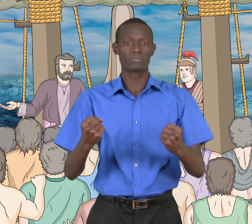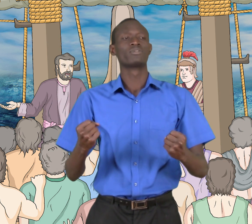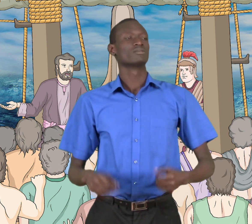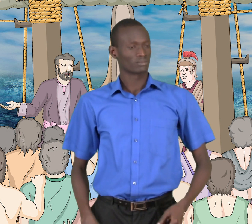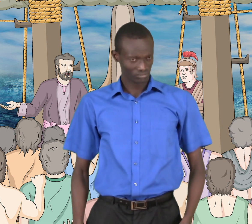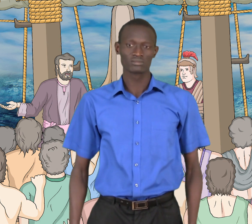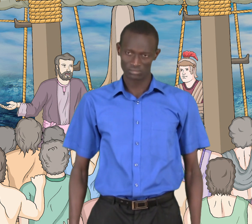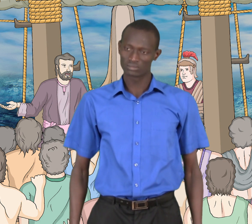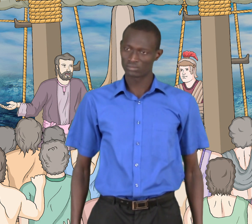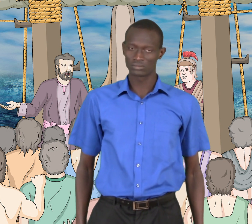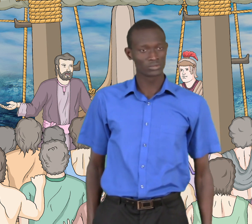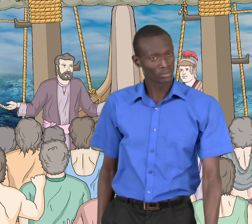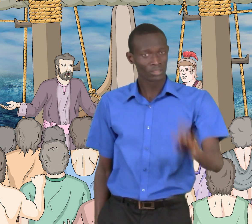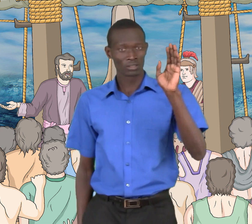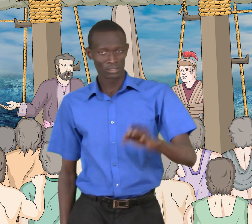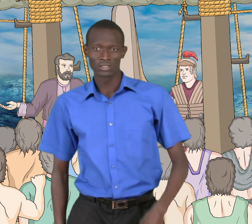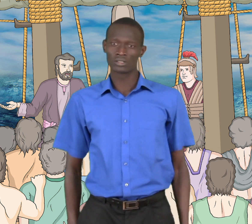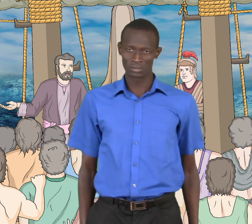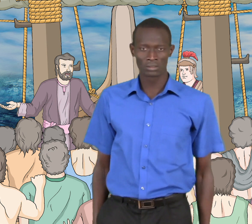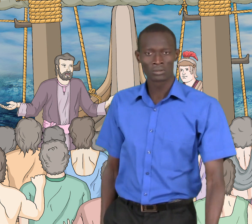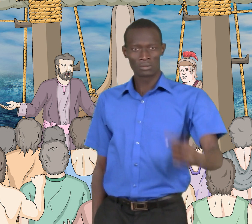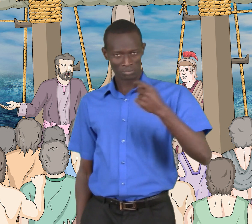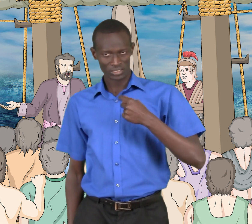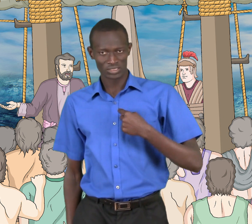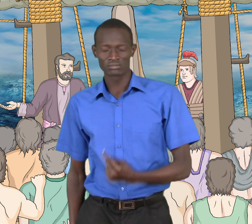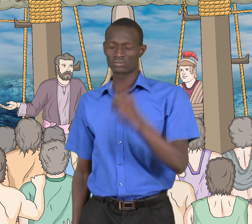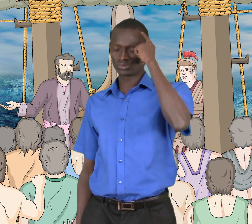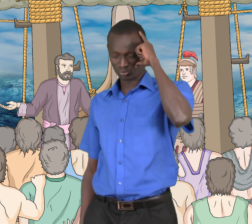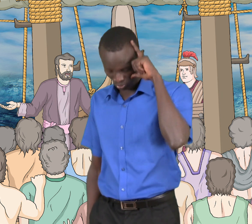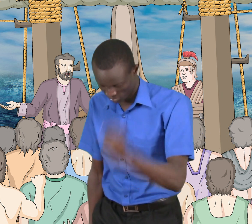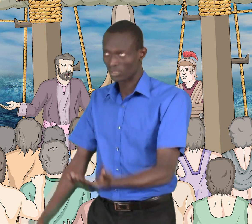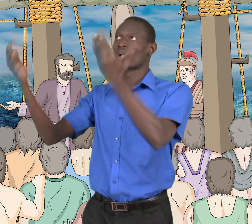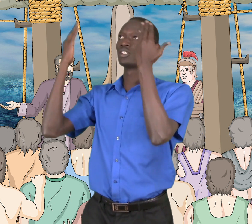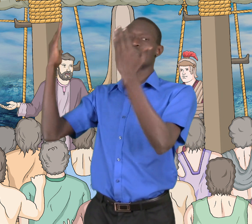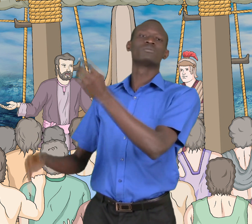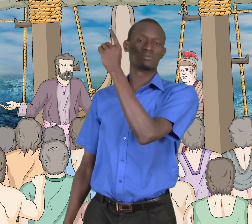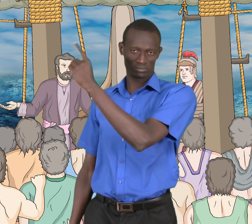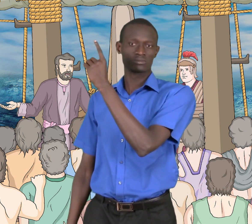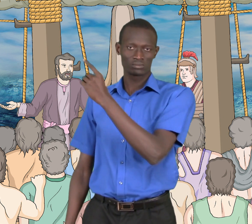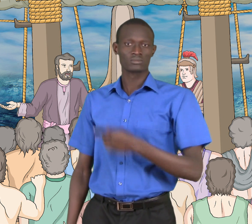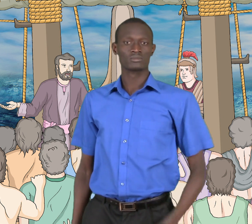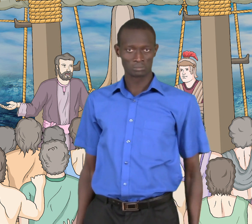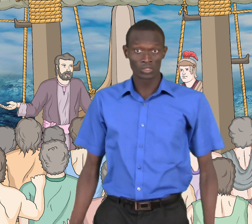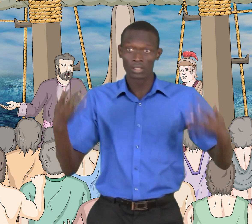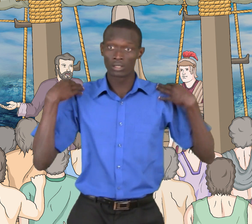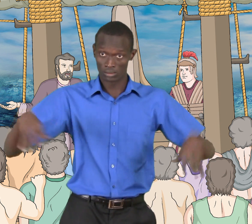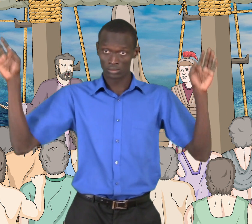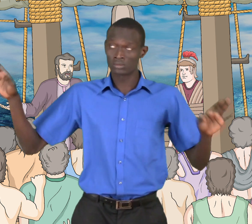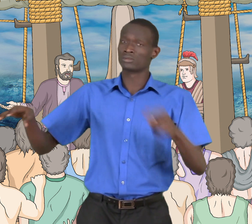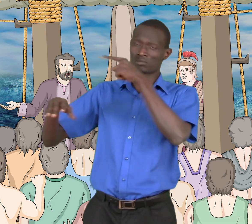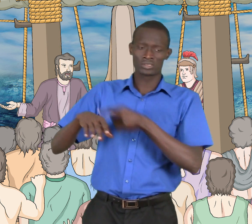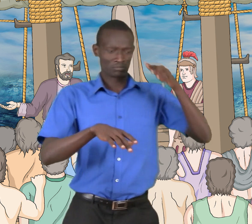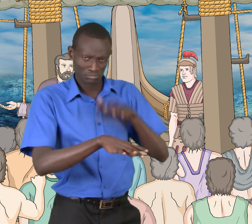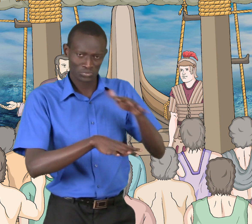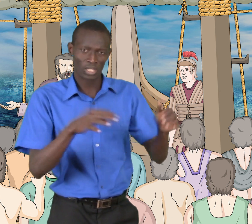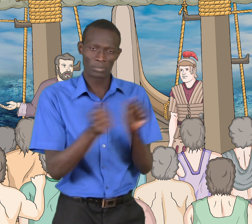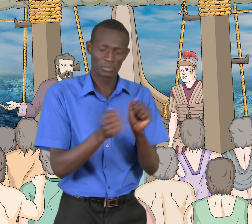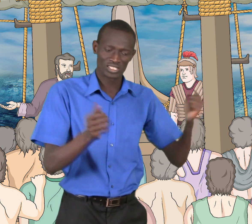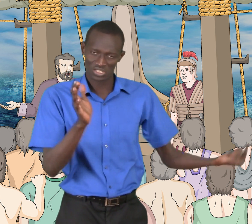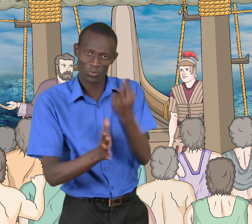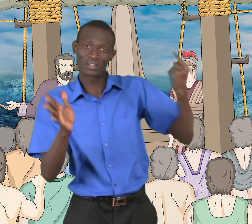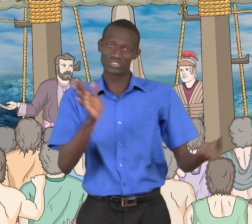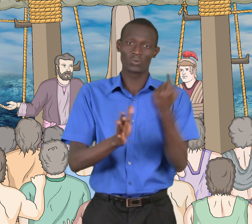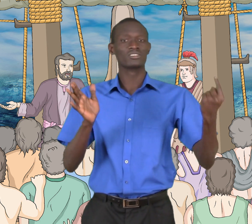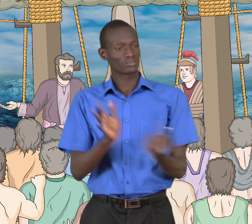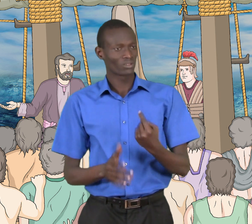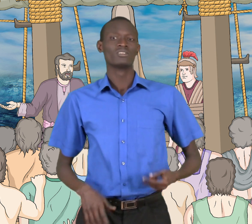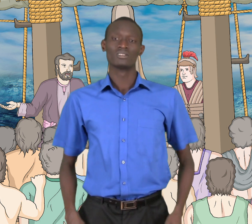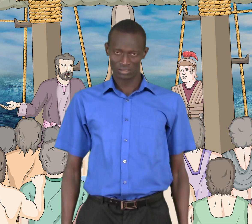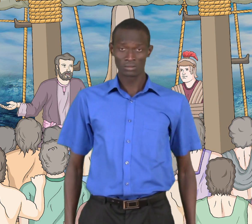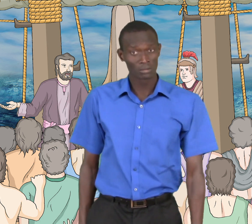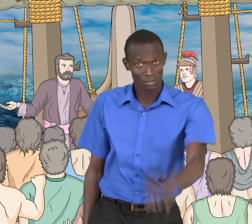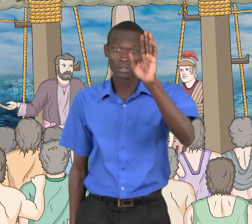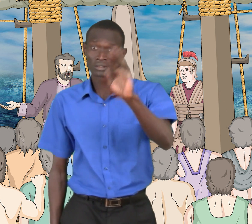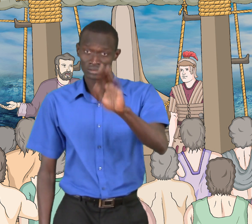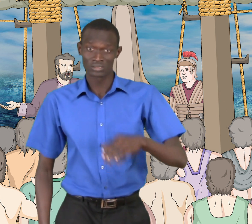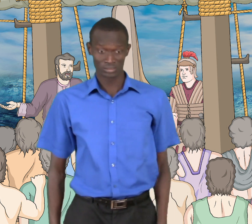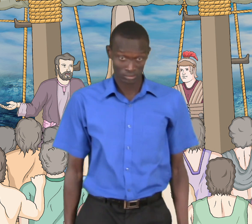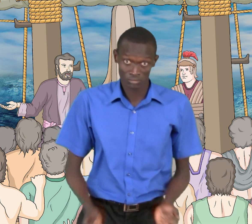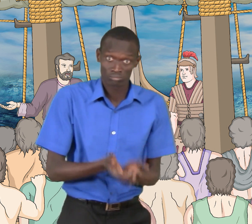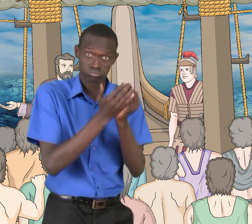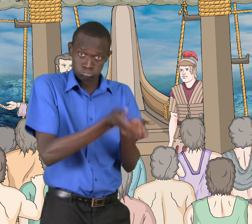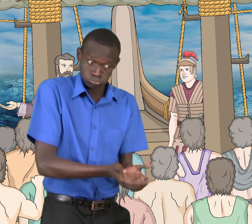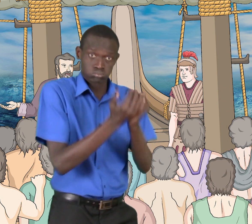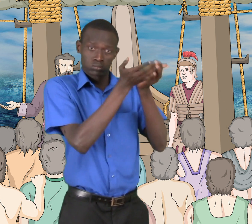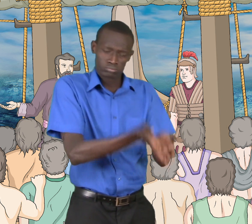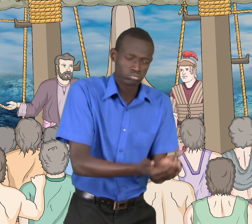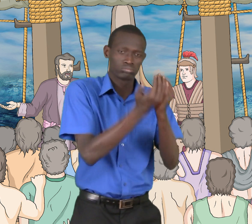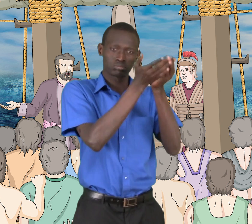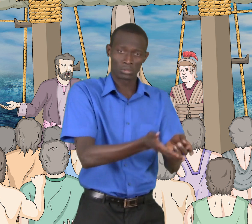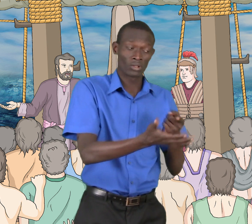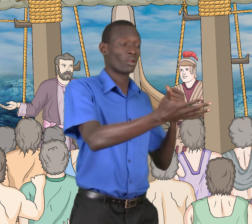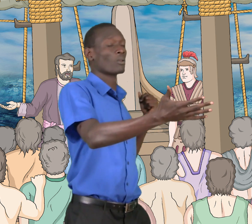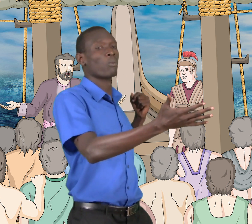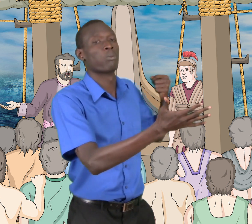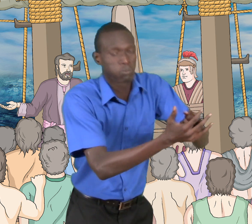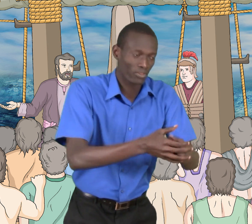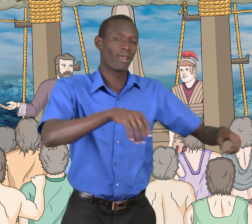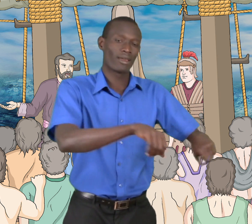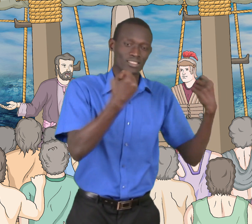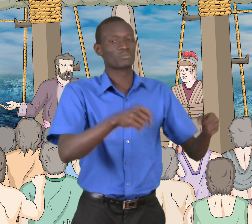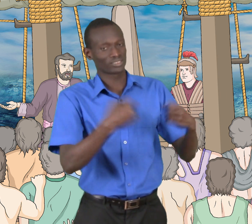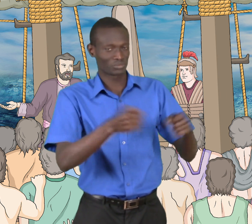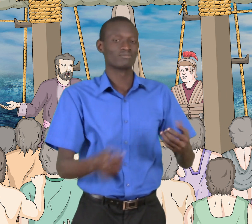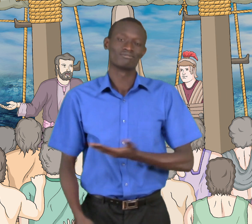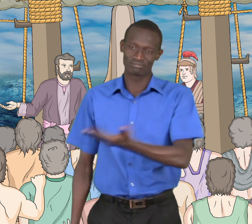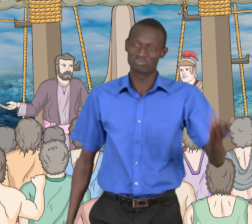So take courage, men, for I believe God that it will happen just as He told me.